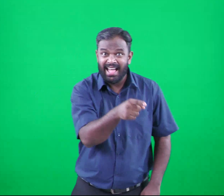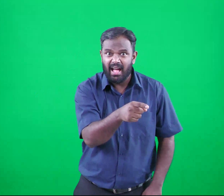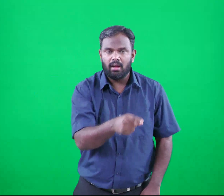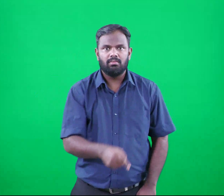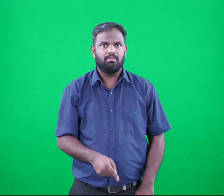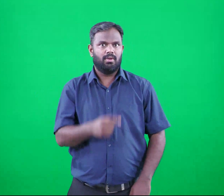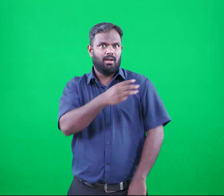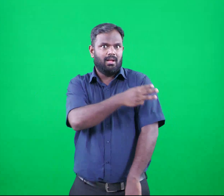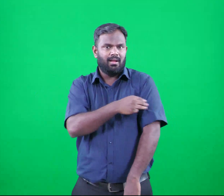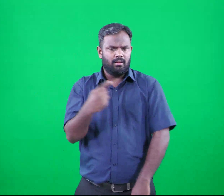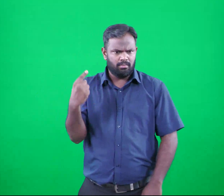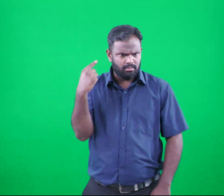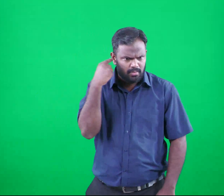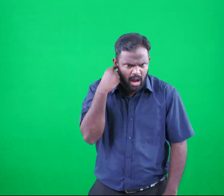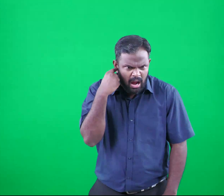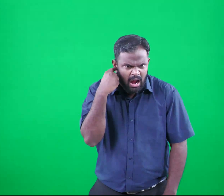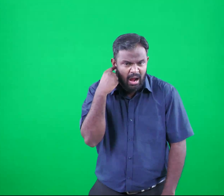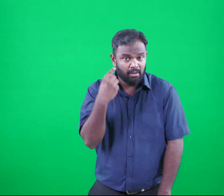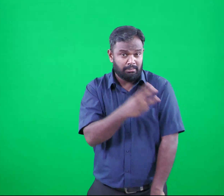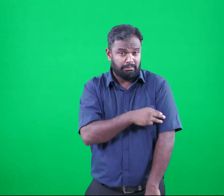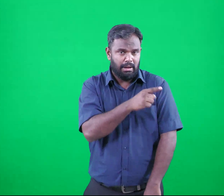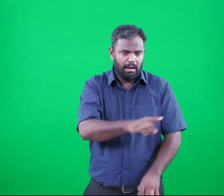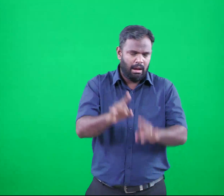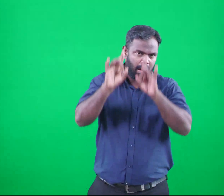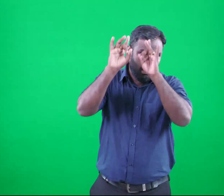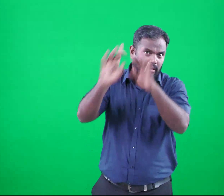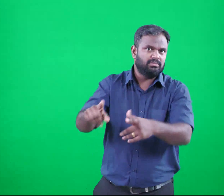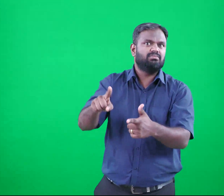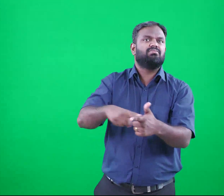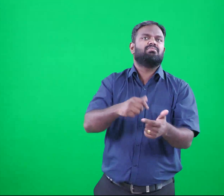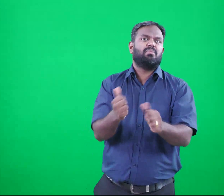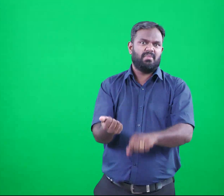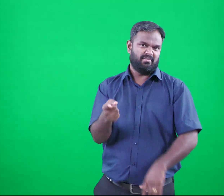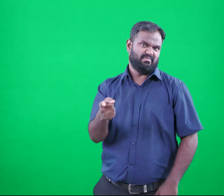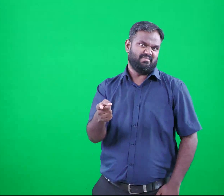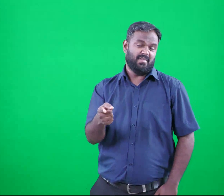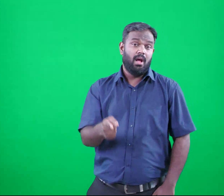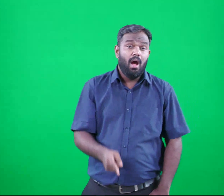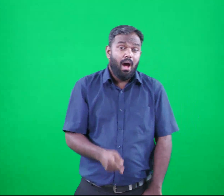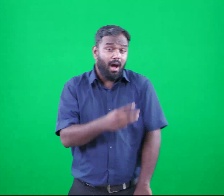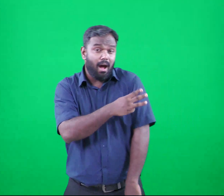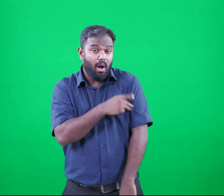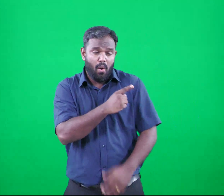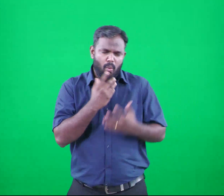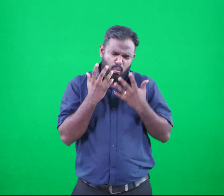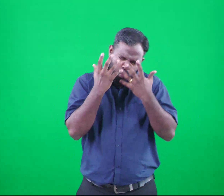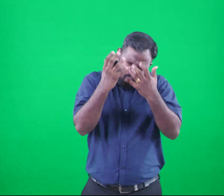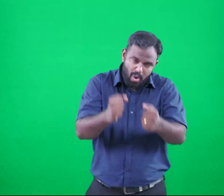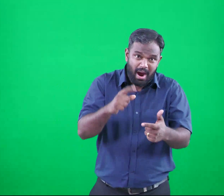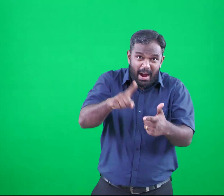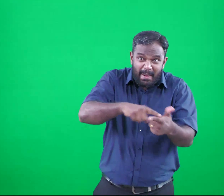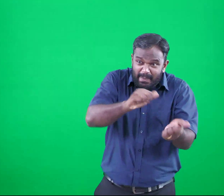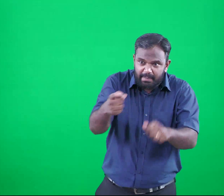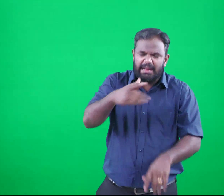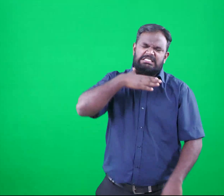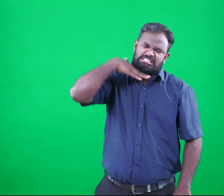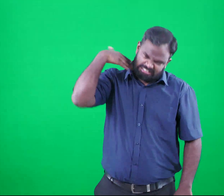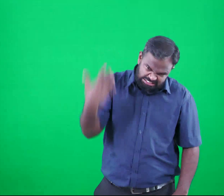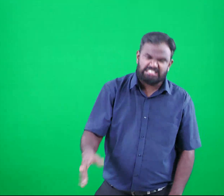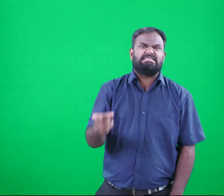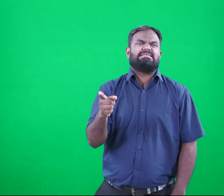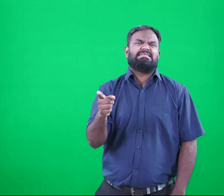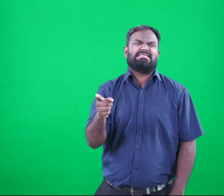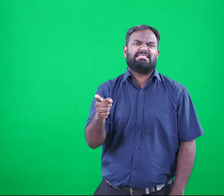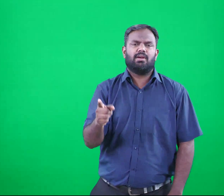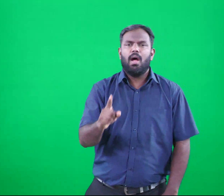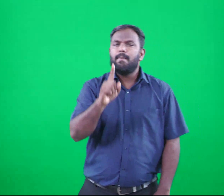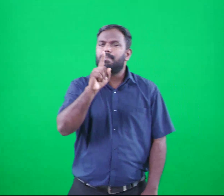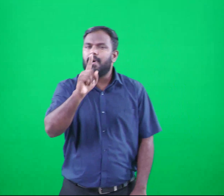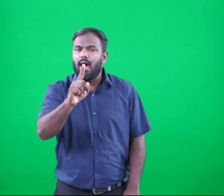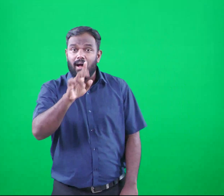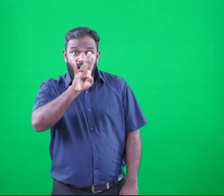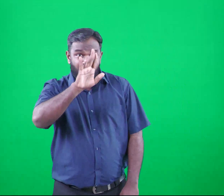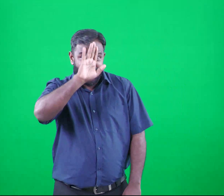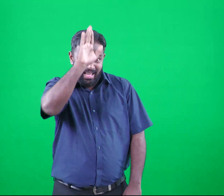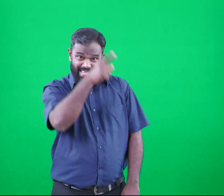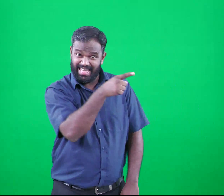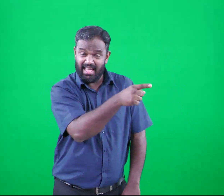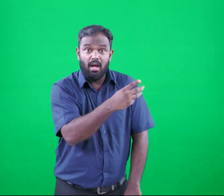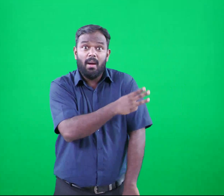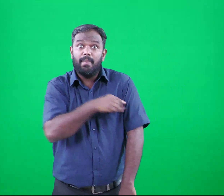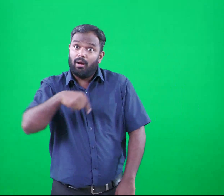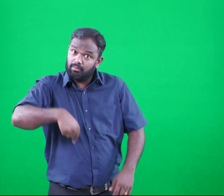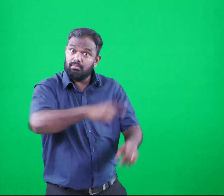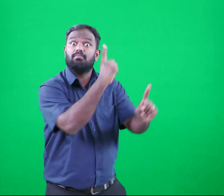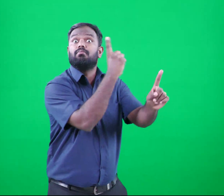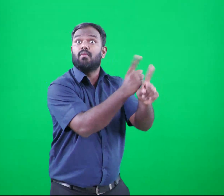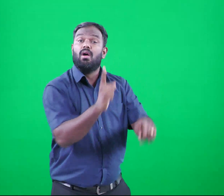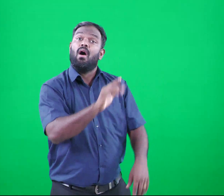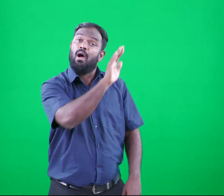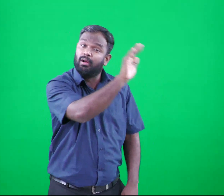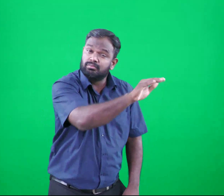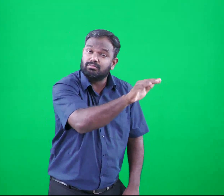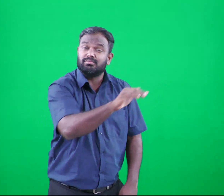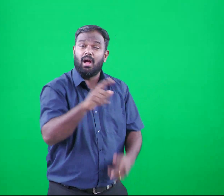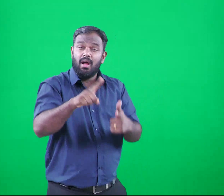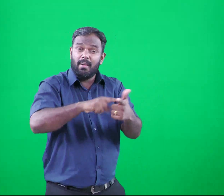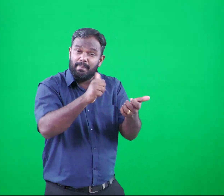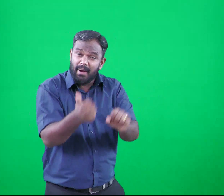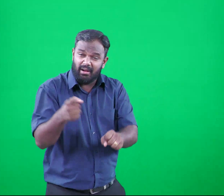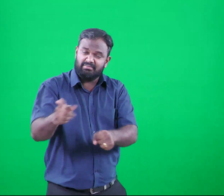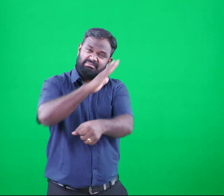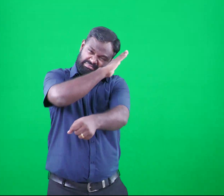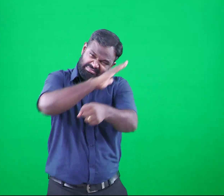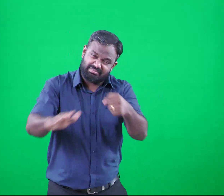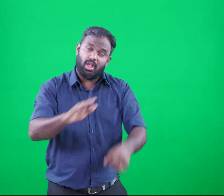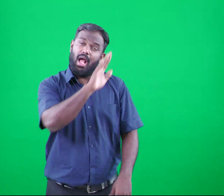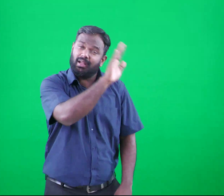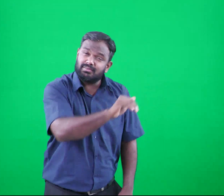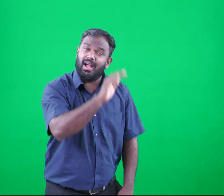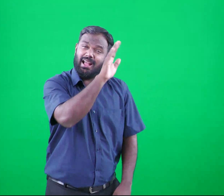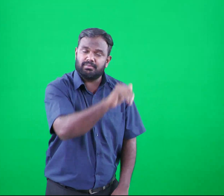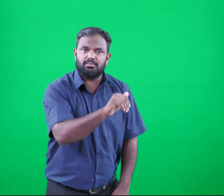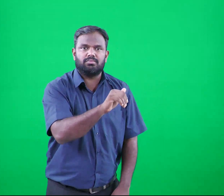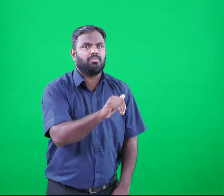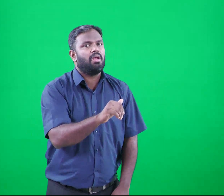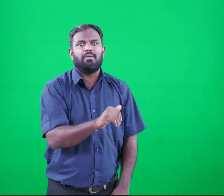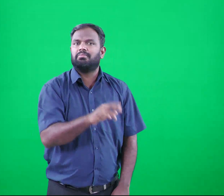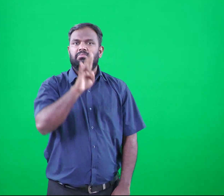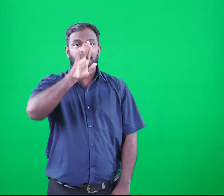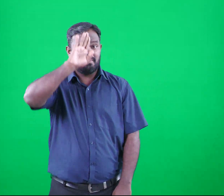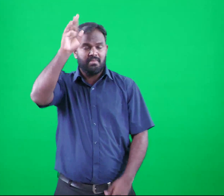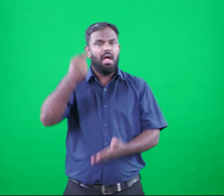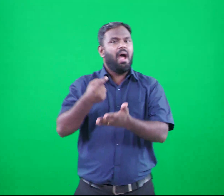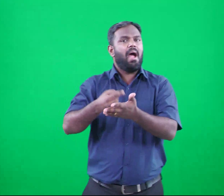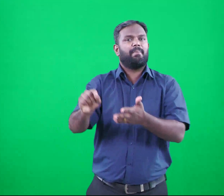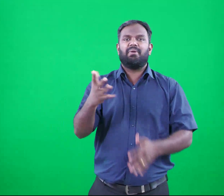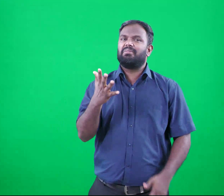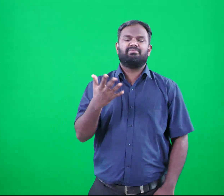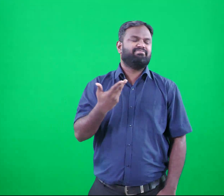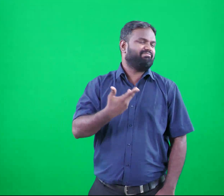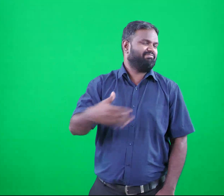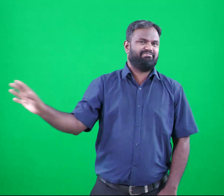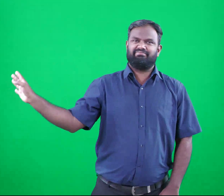So Herodias held a grudge against John and wanted to kill him.